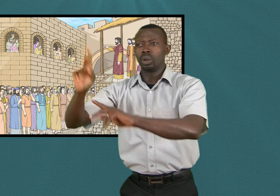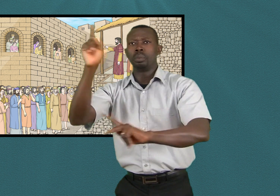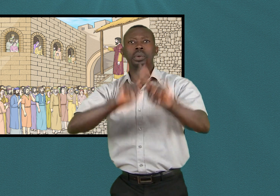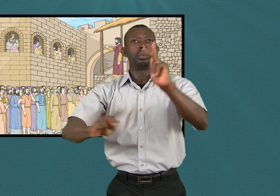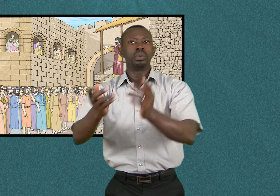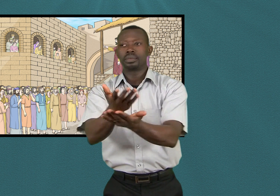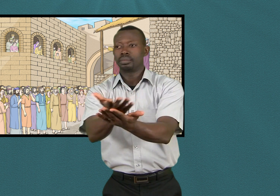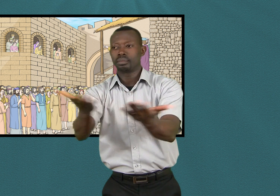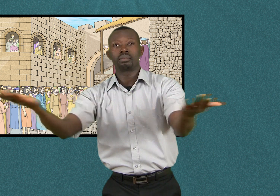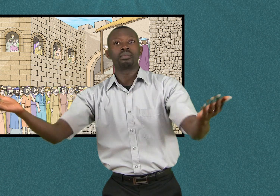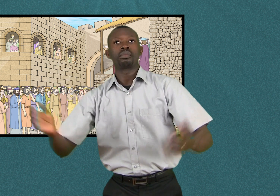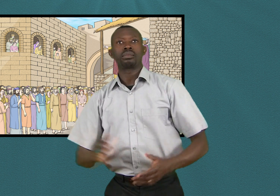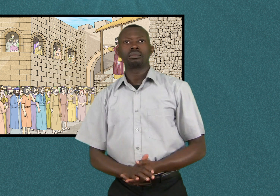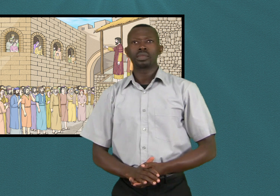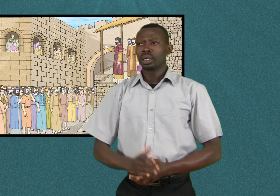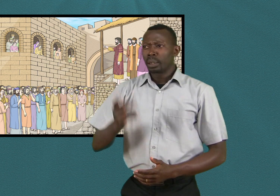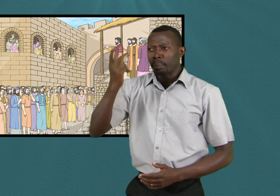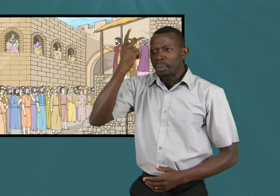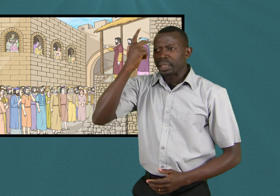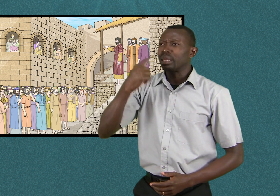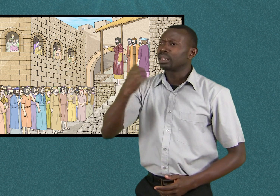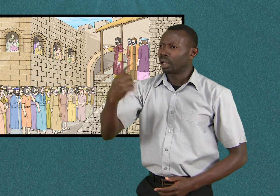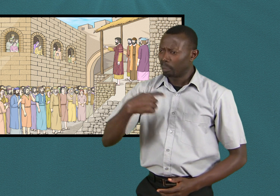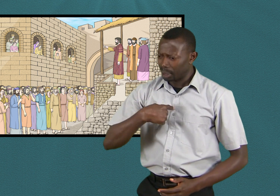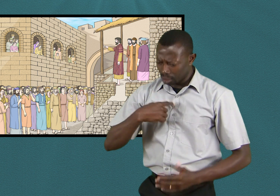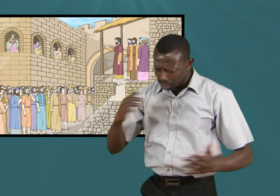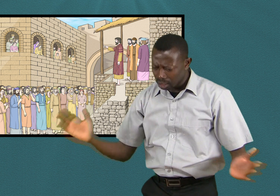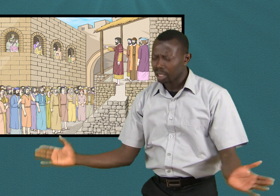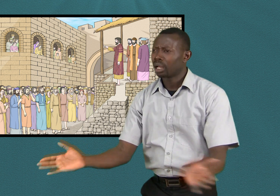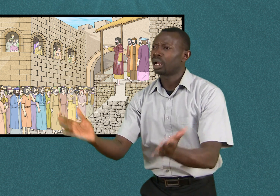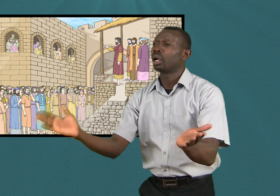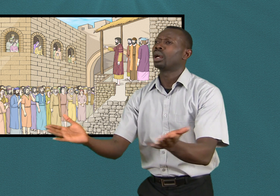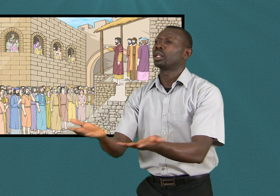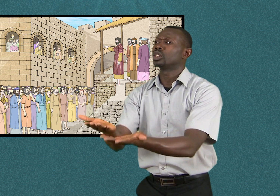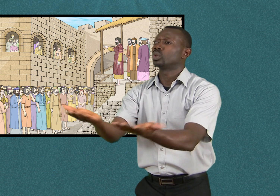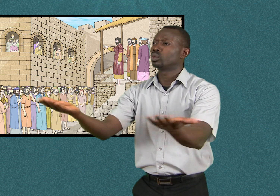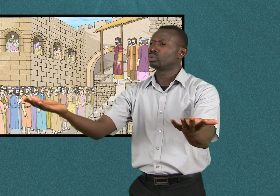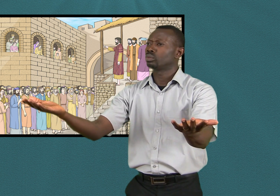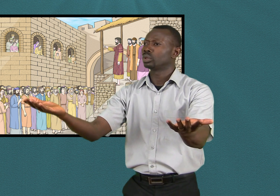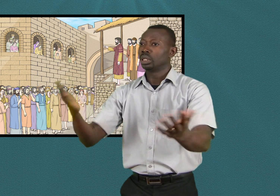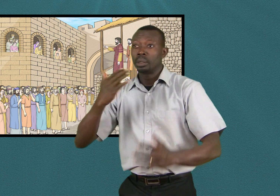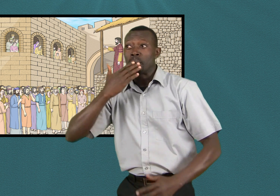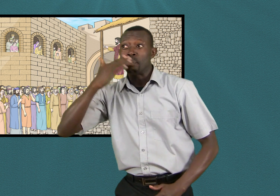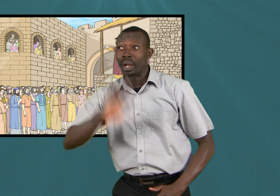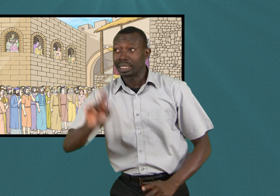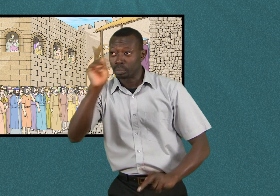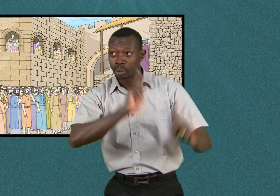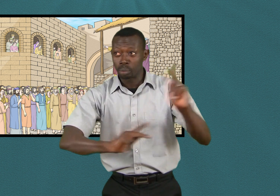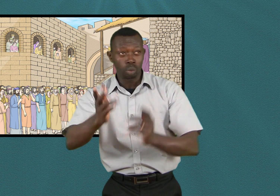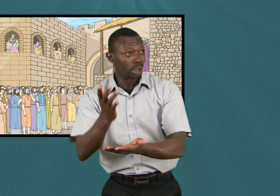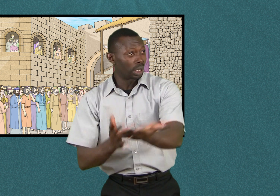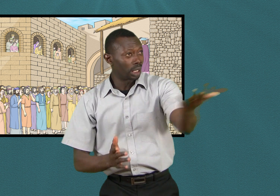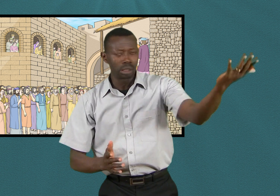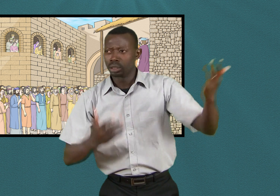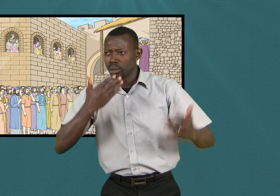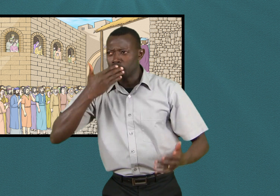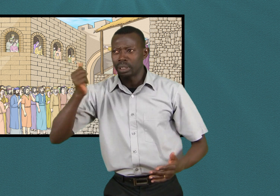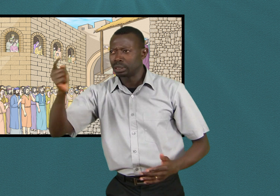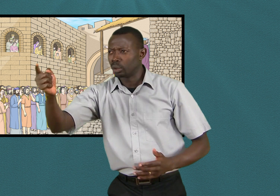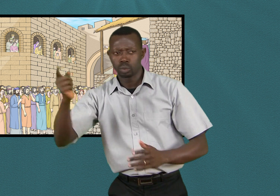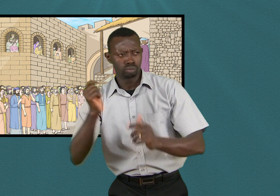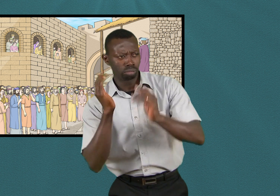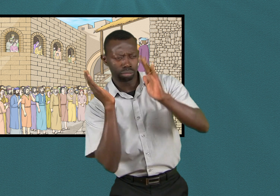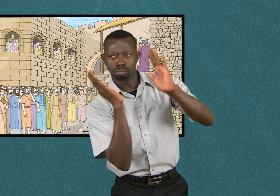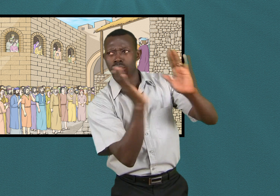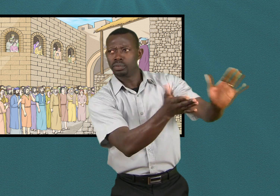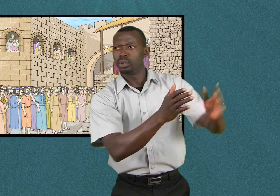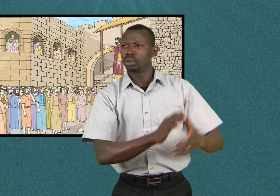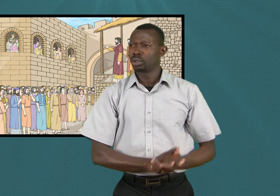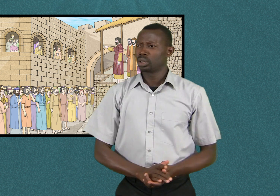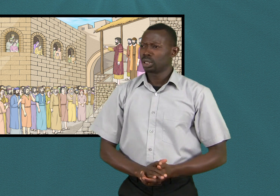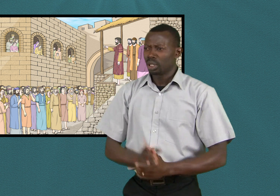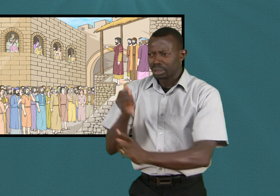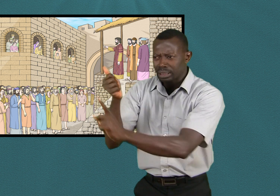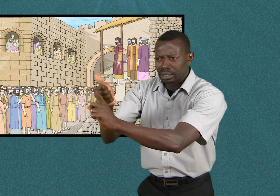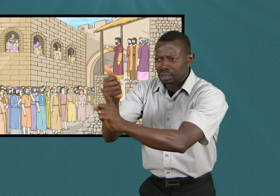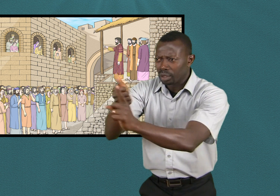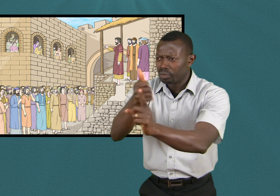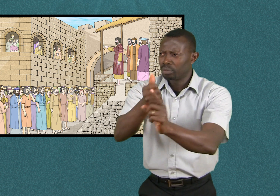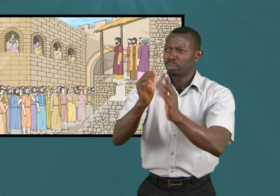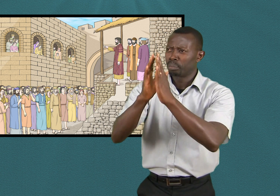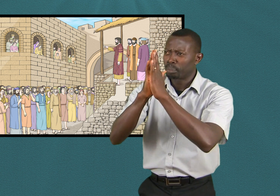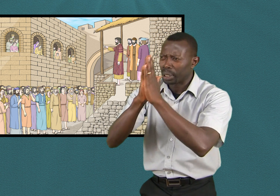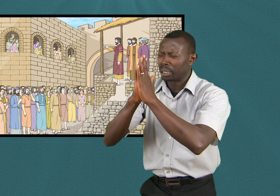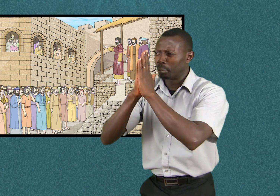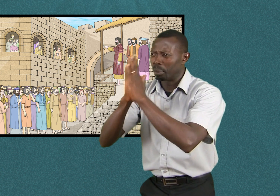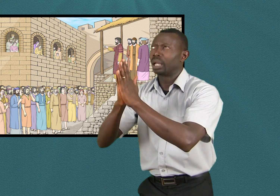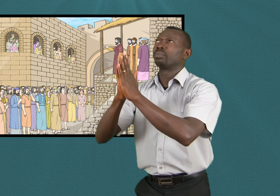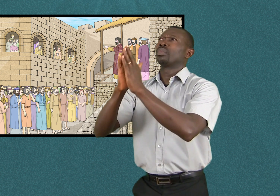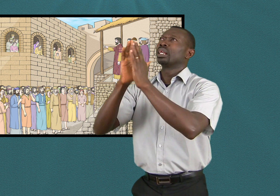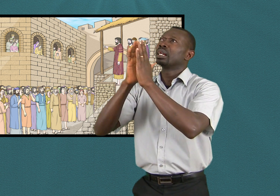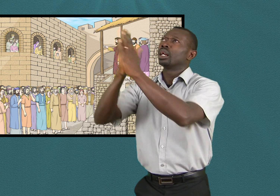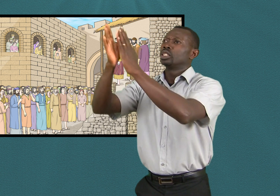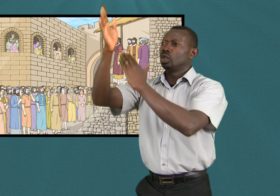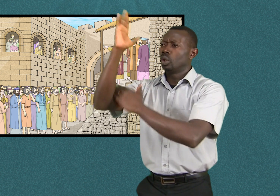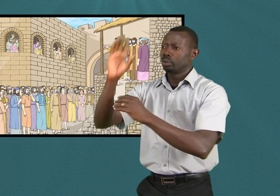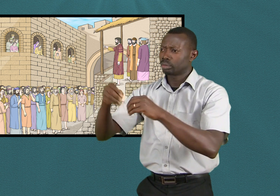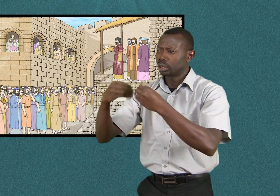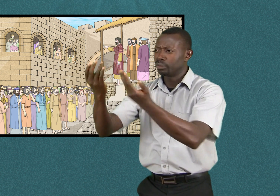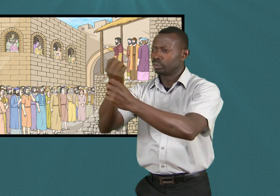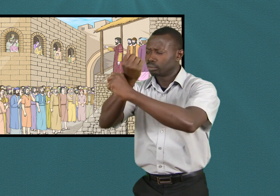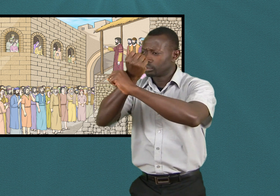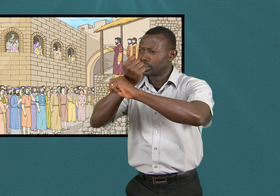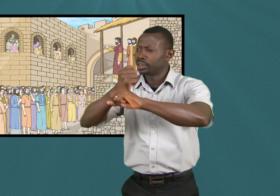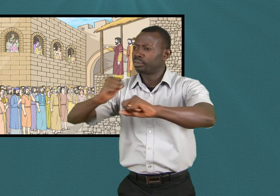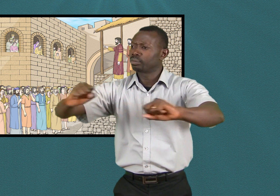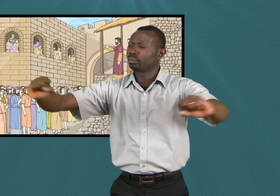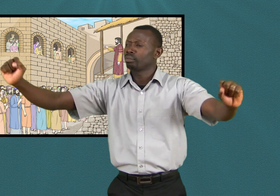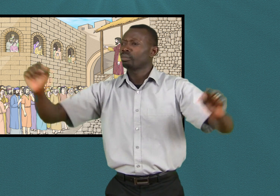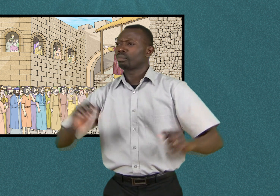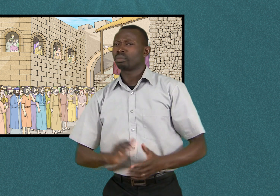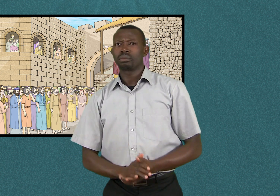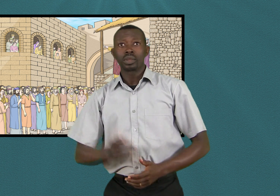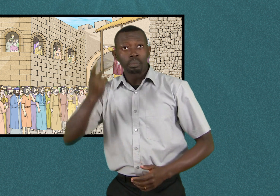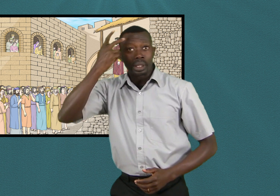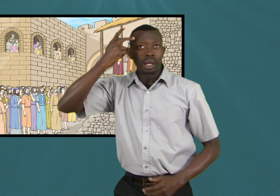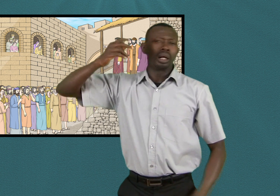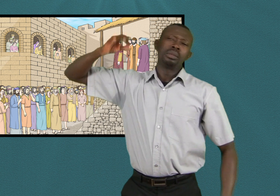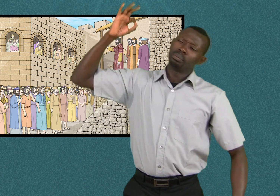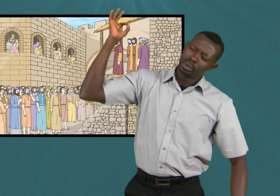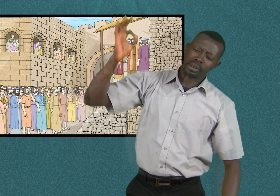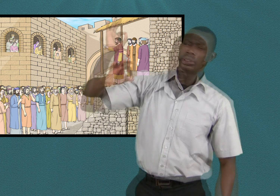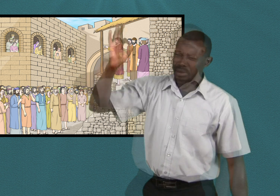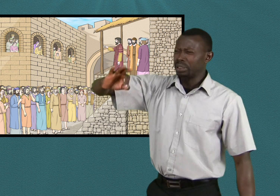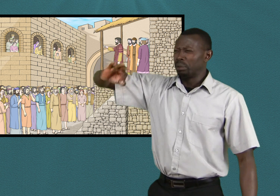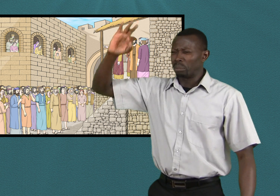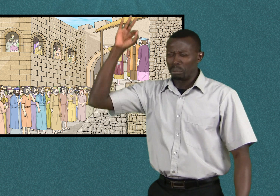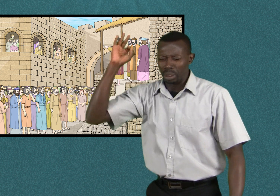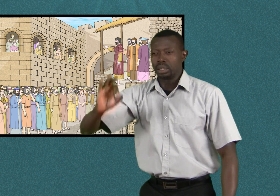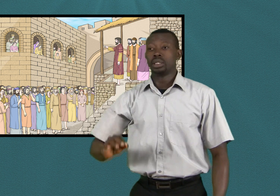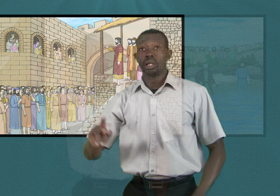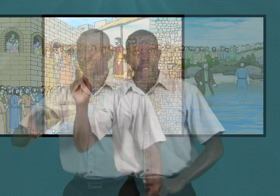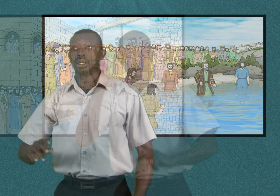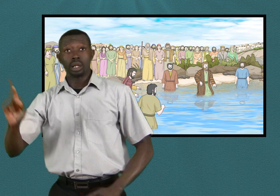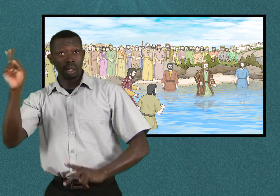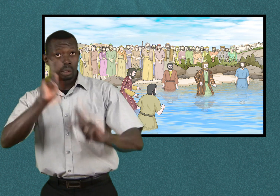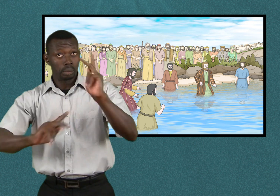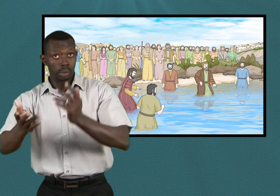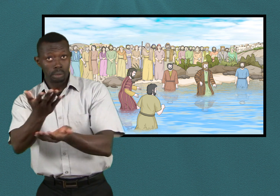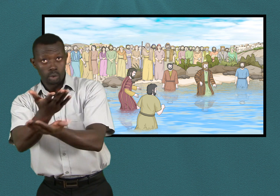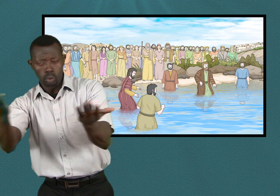With many other words he testified, and he urged them, “Be saved from this corrupt generation.”